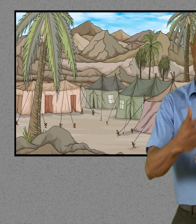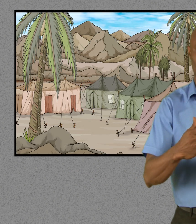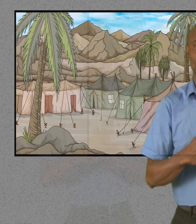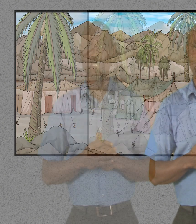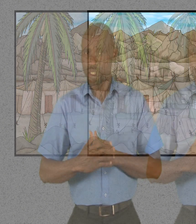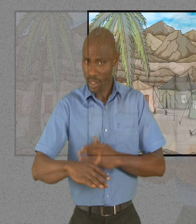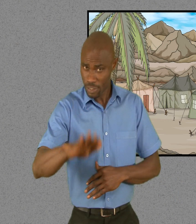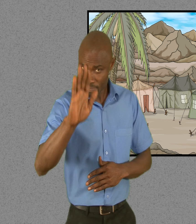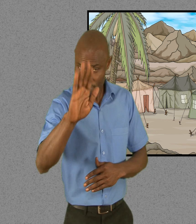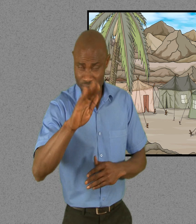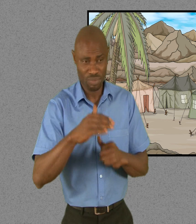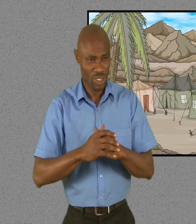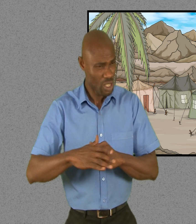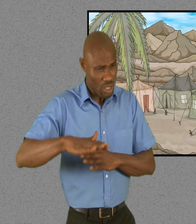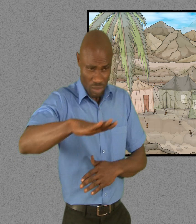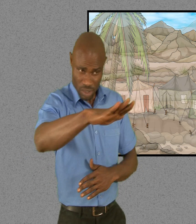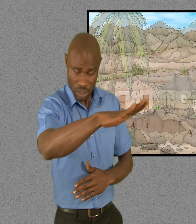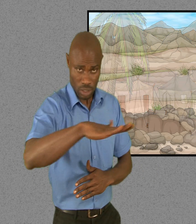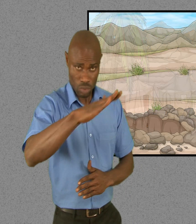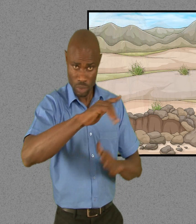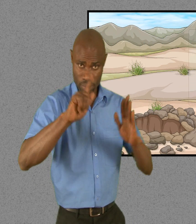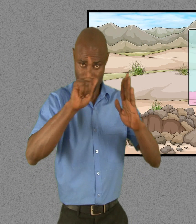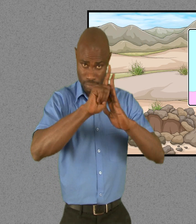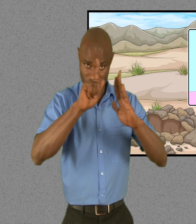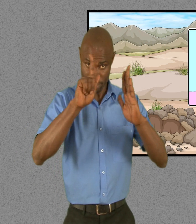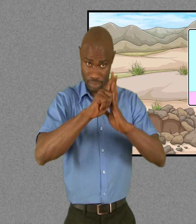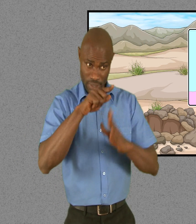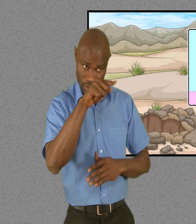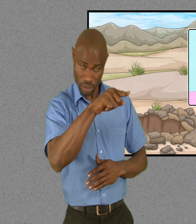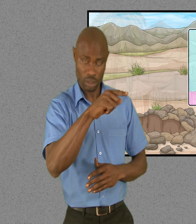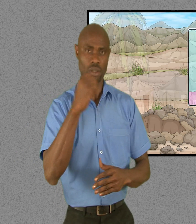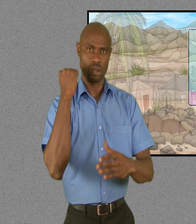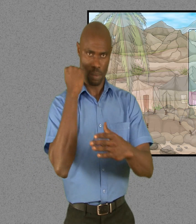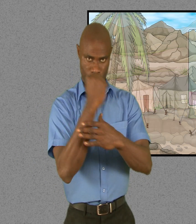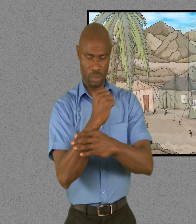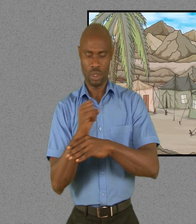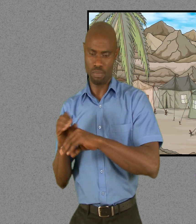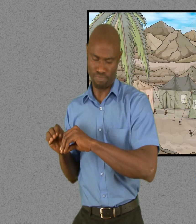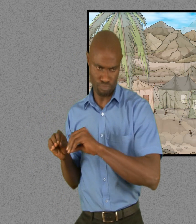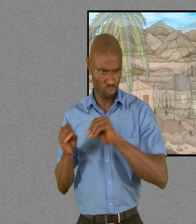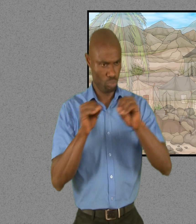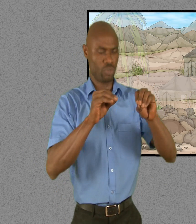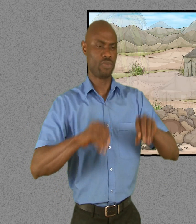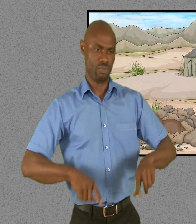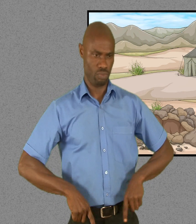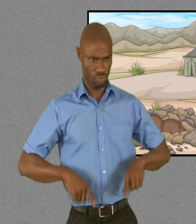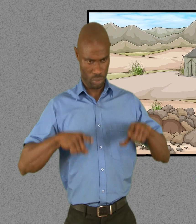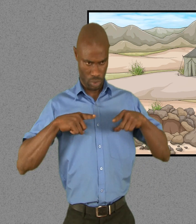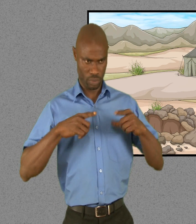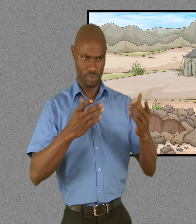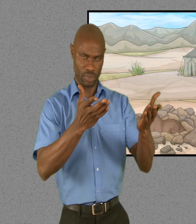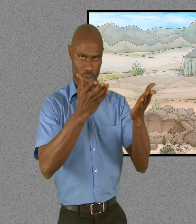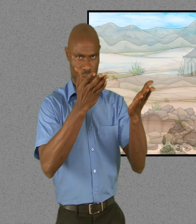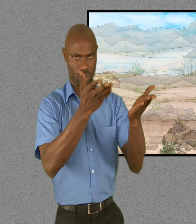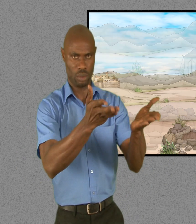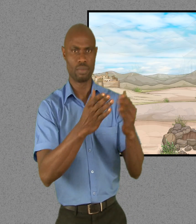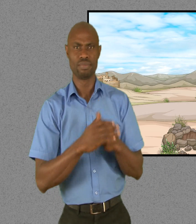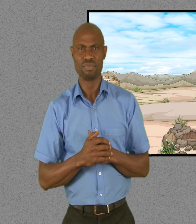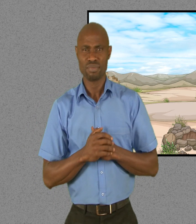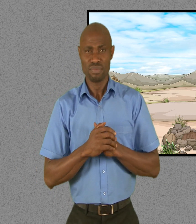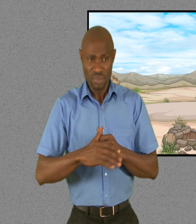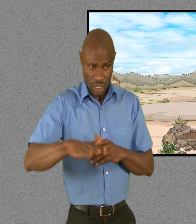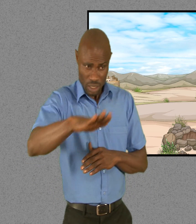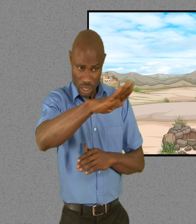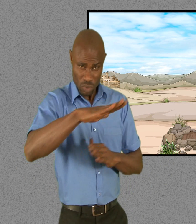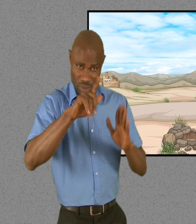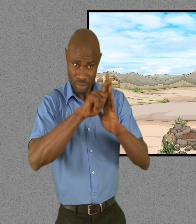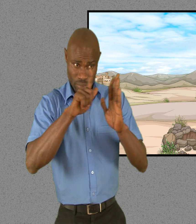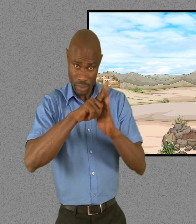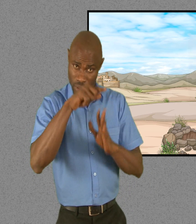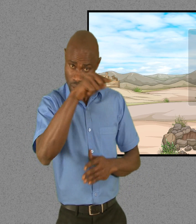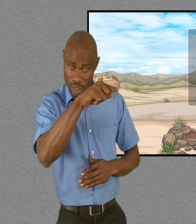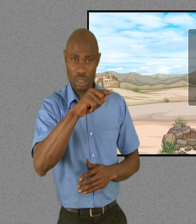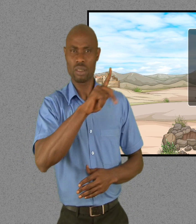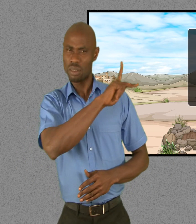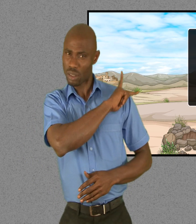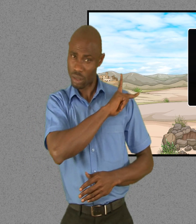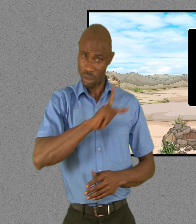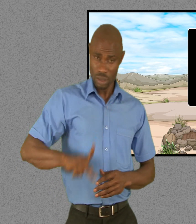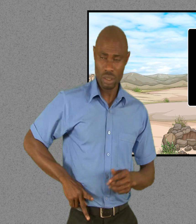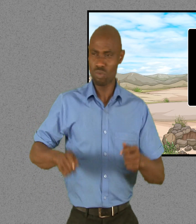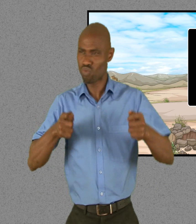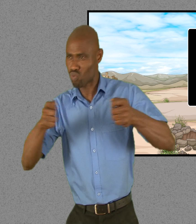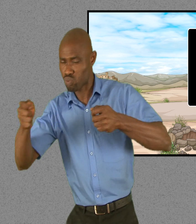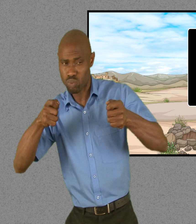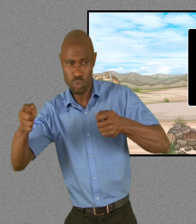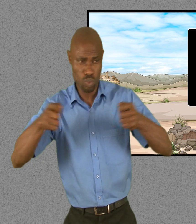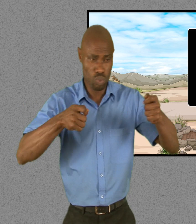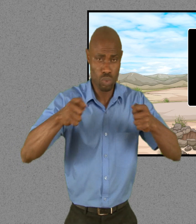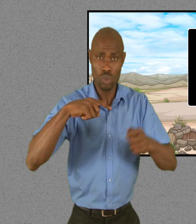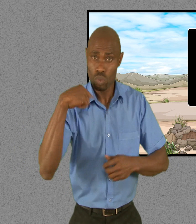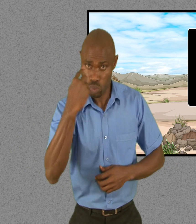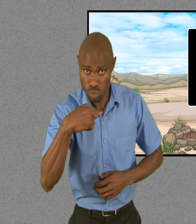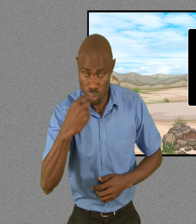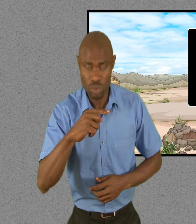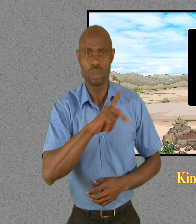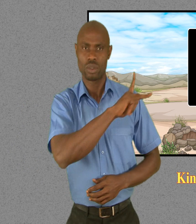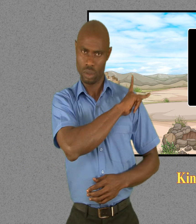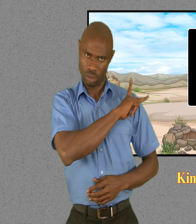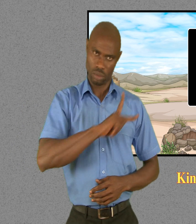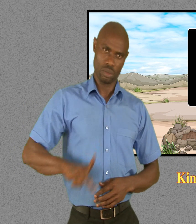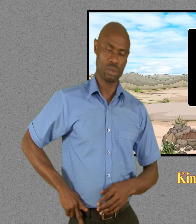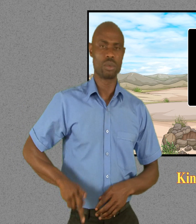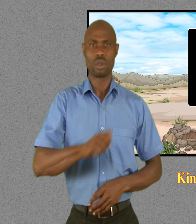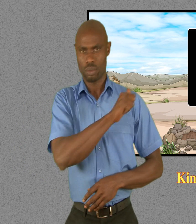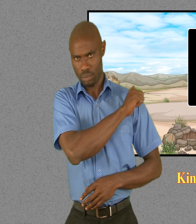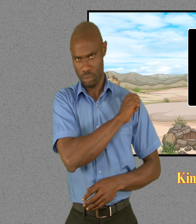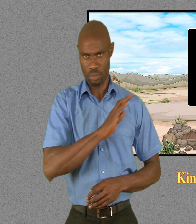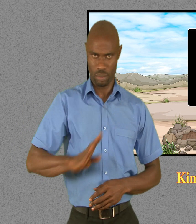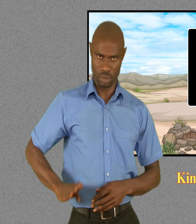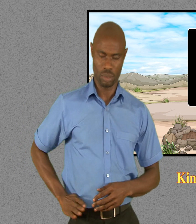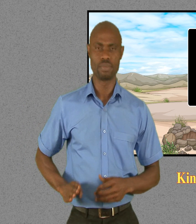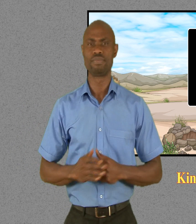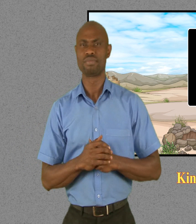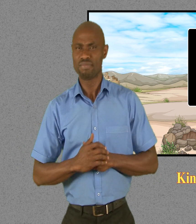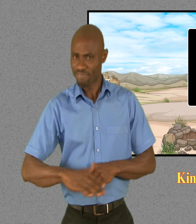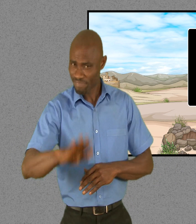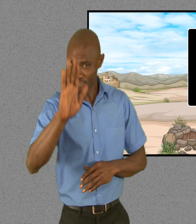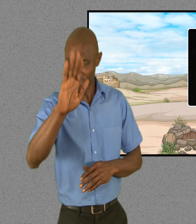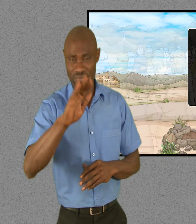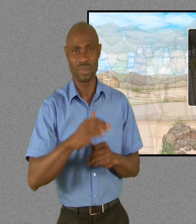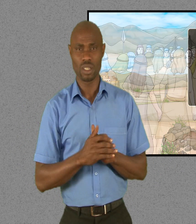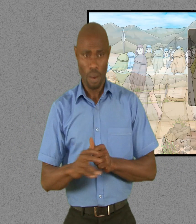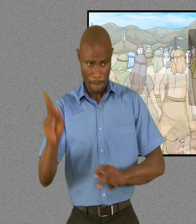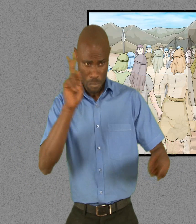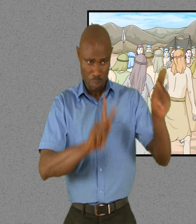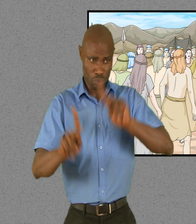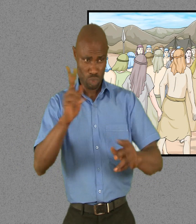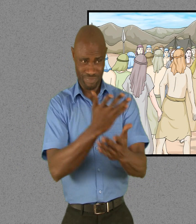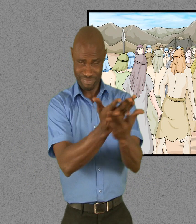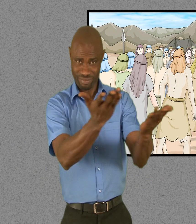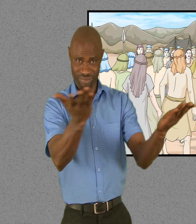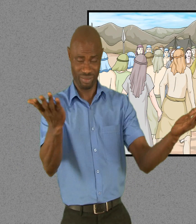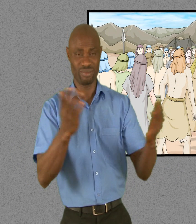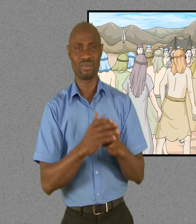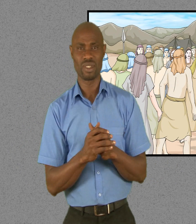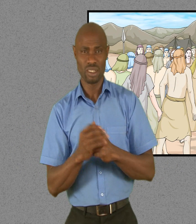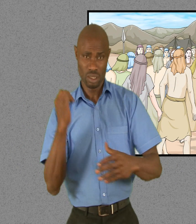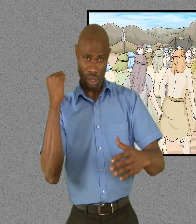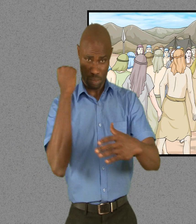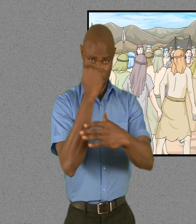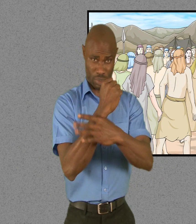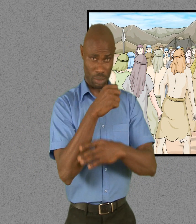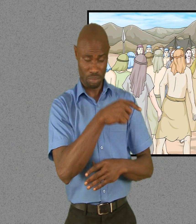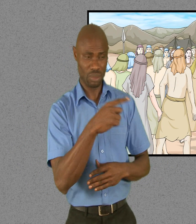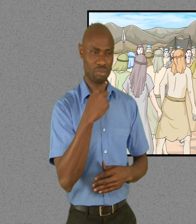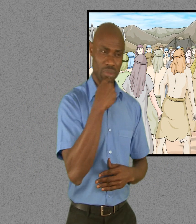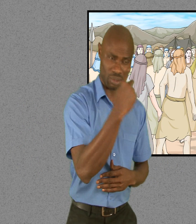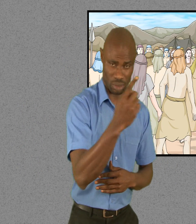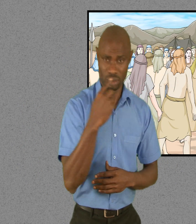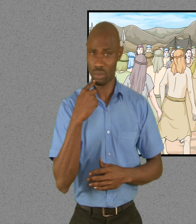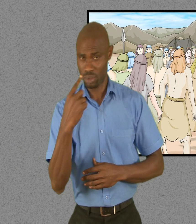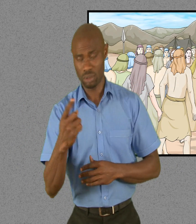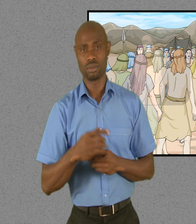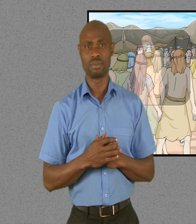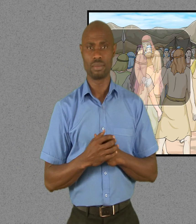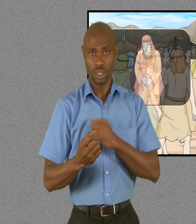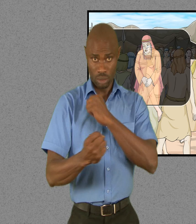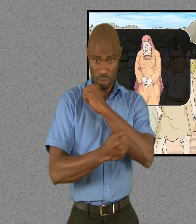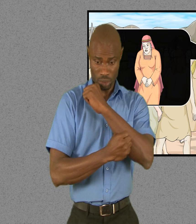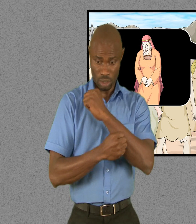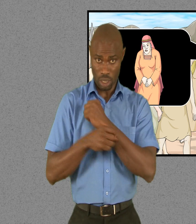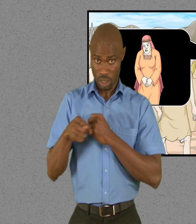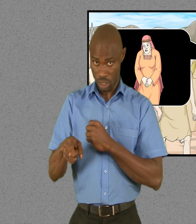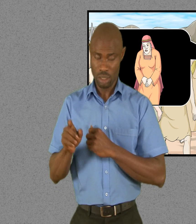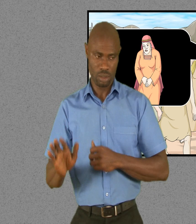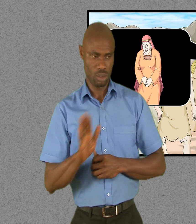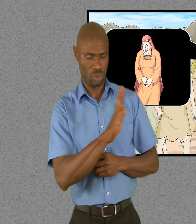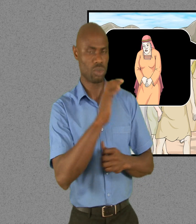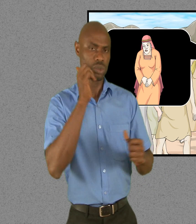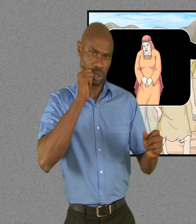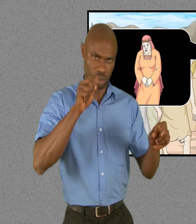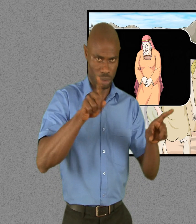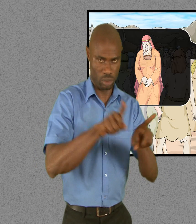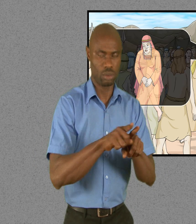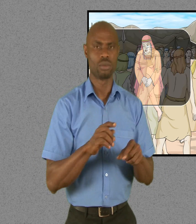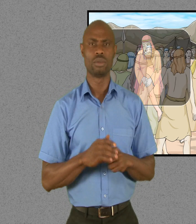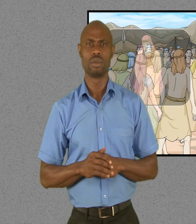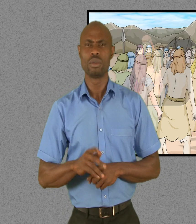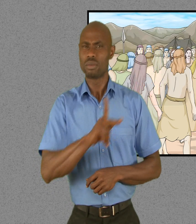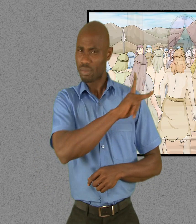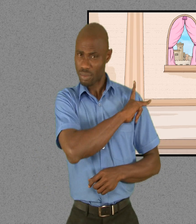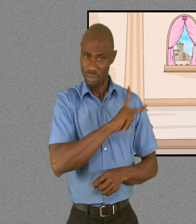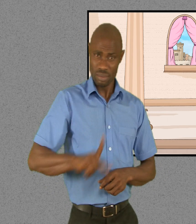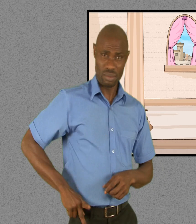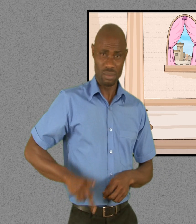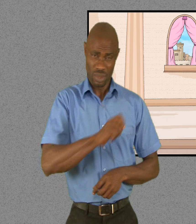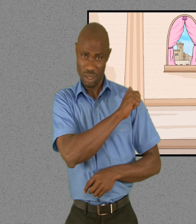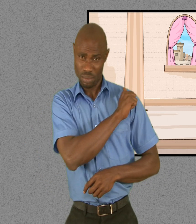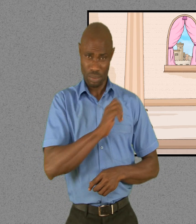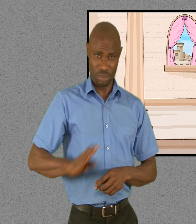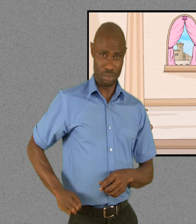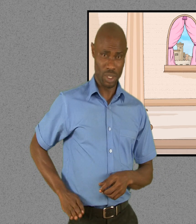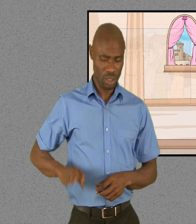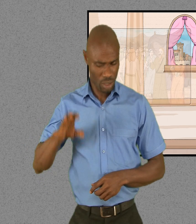While he was staying in Gerar, Abraham said of his wife Sarah, “She is my sister.”